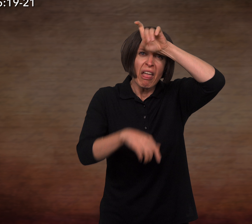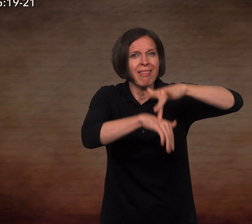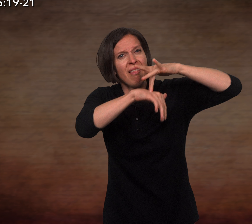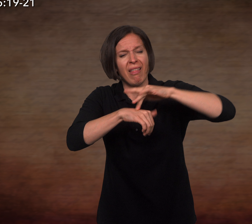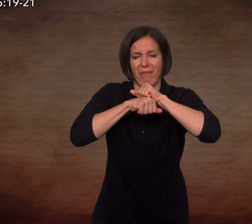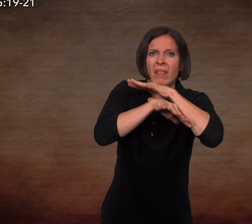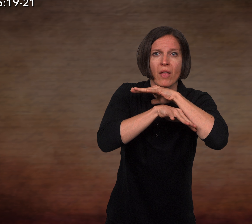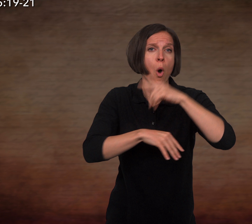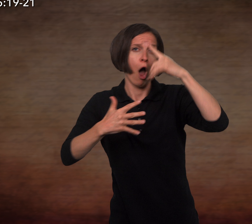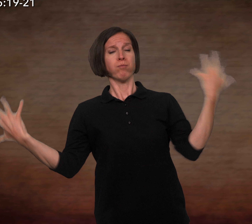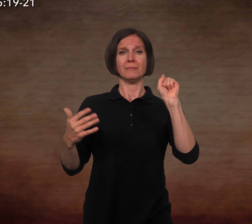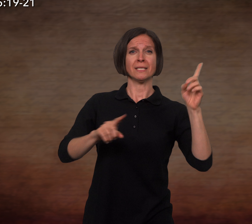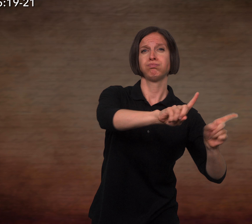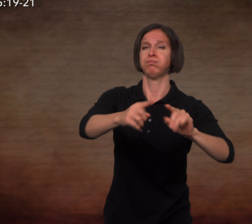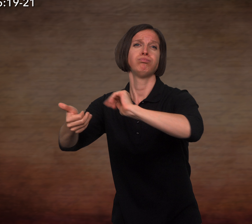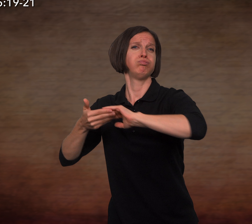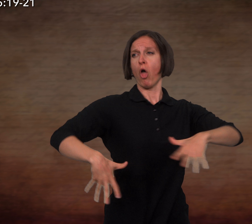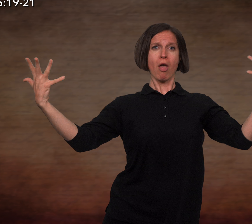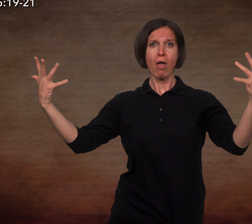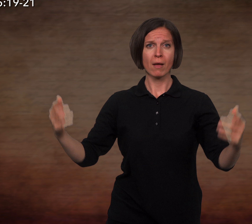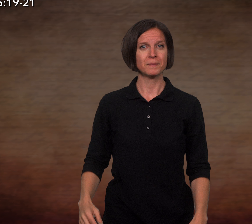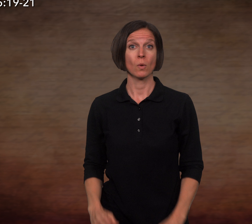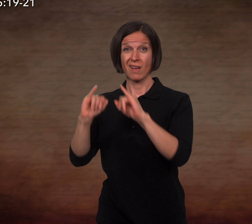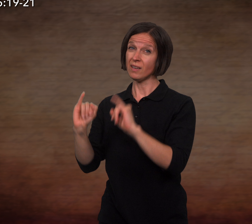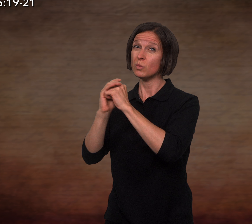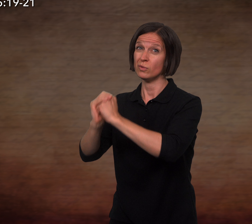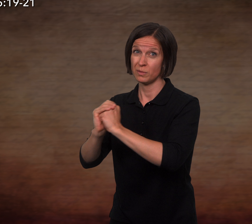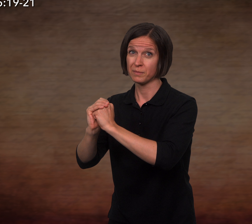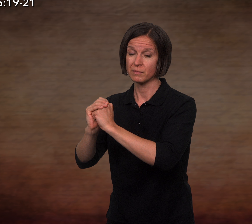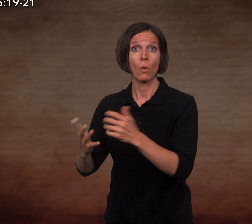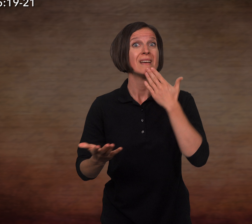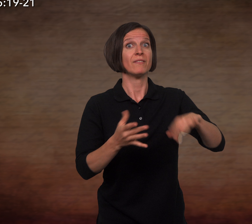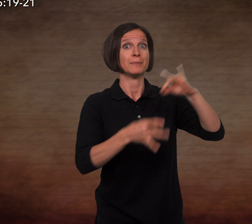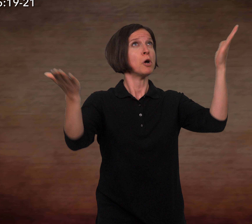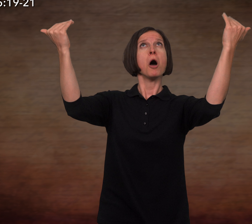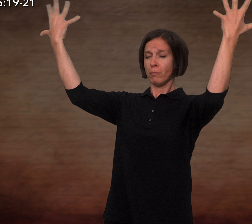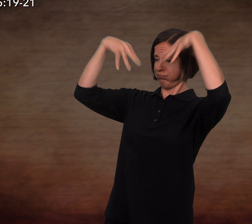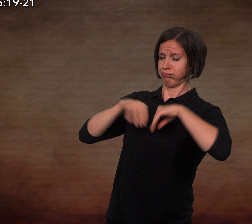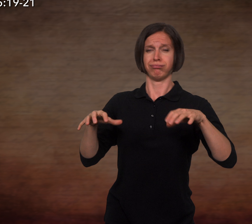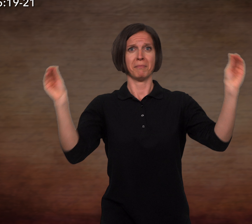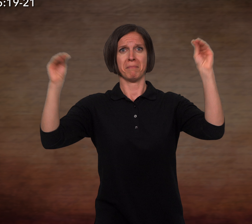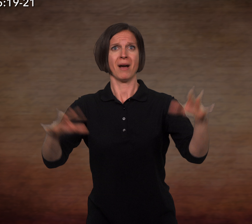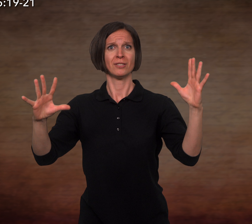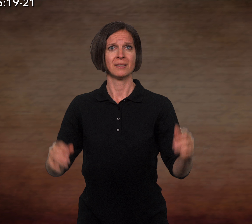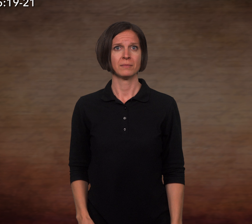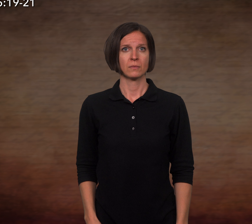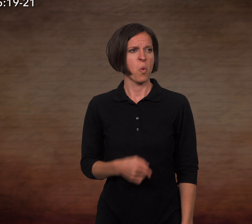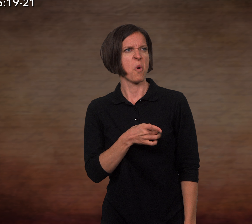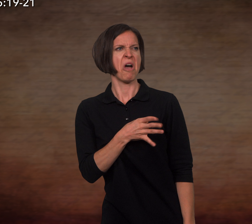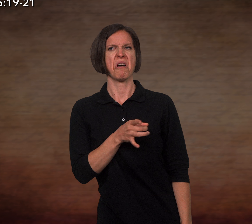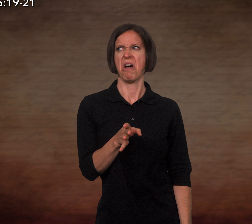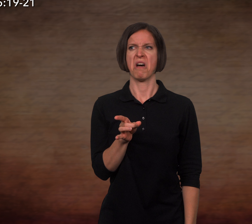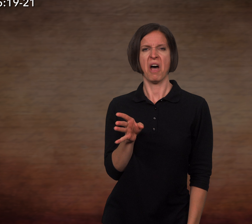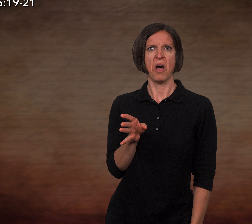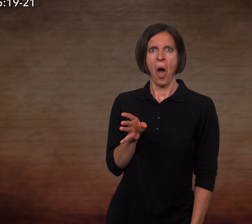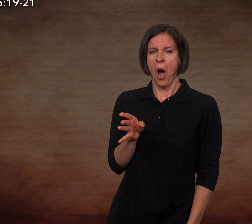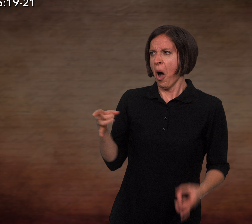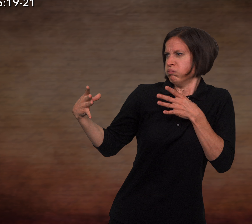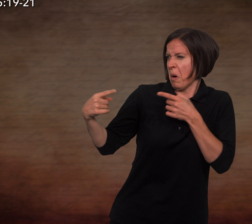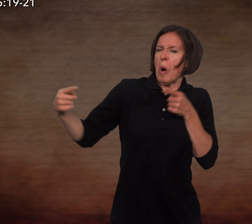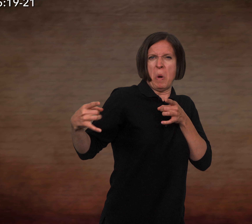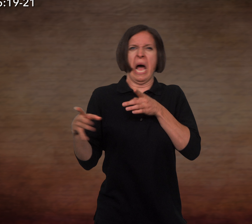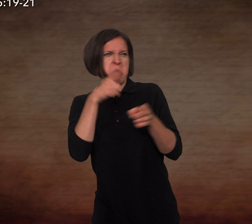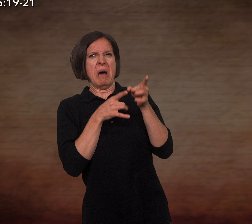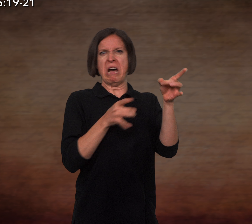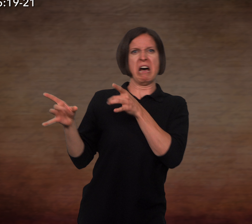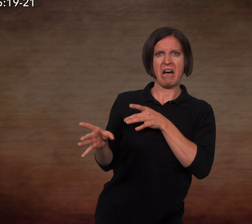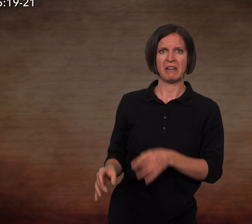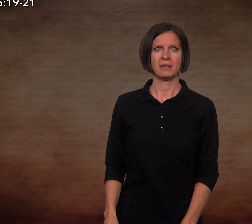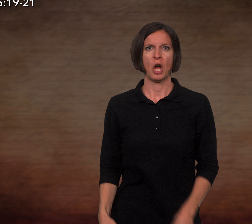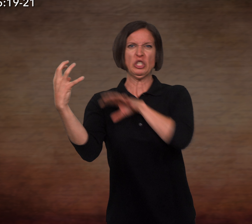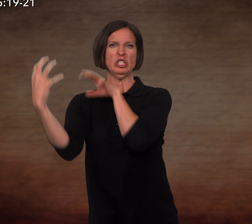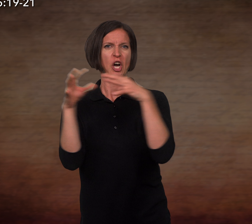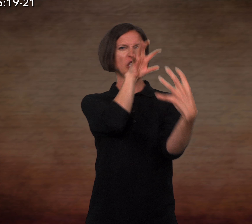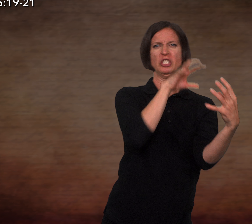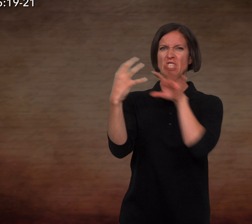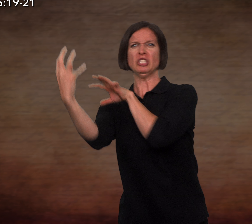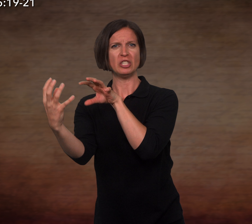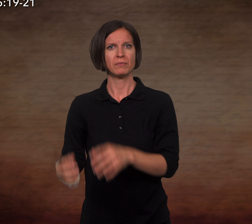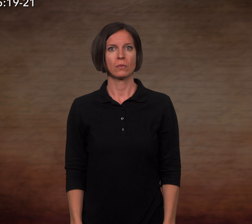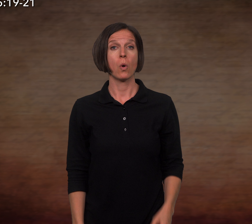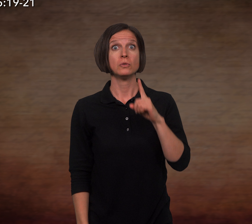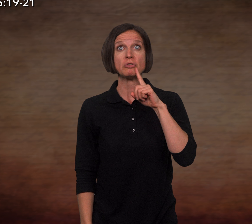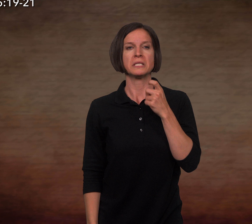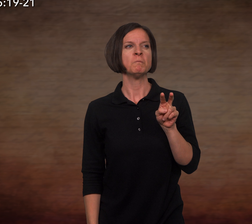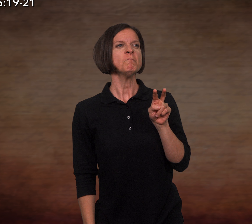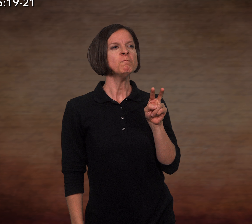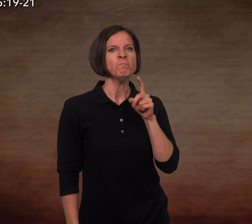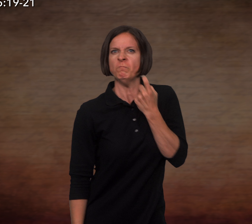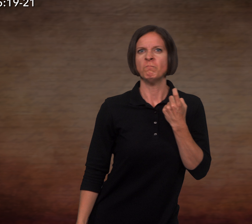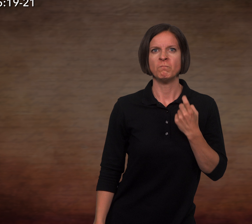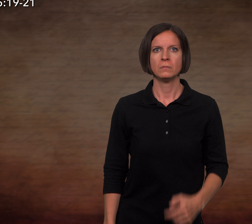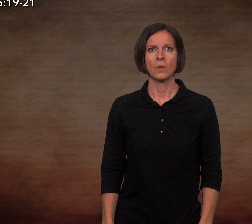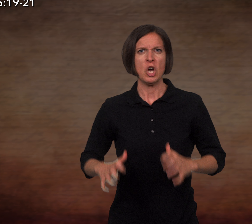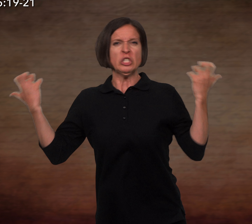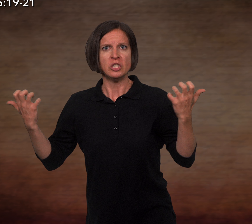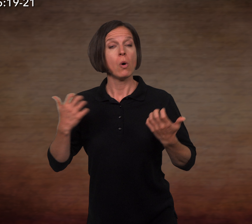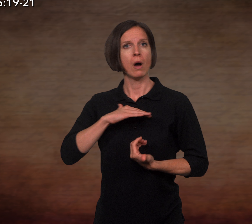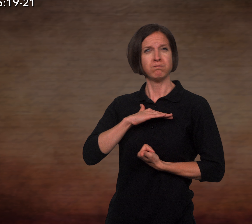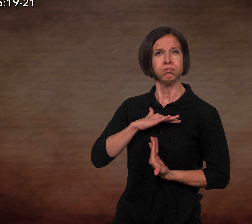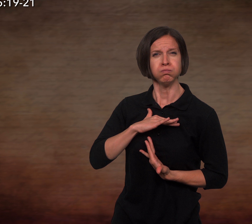idolatry and sorcery; hatred, discord, jealousy, and rage;